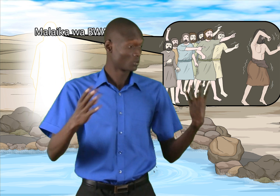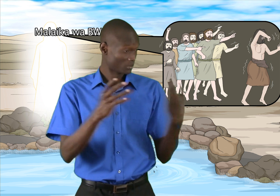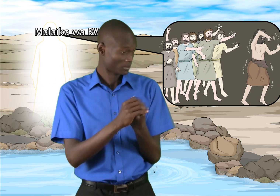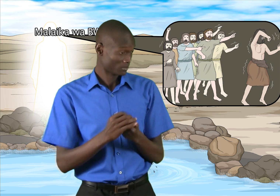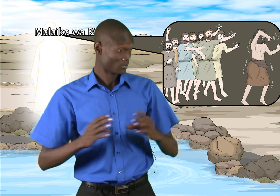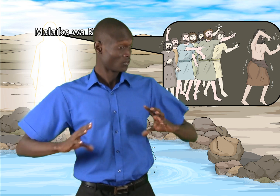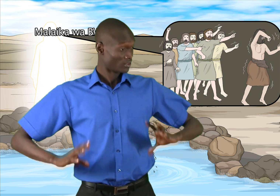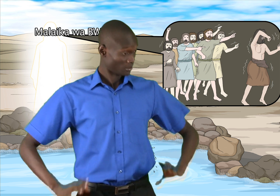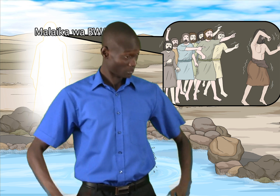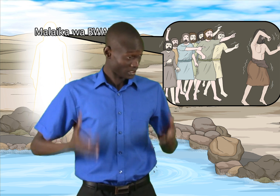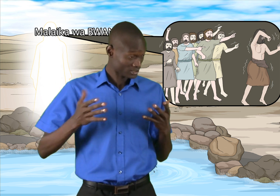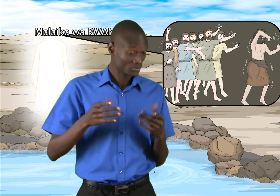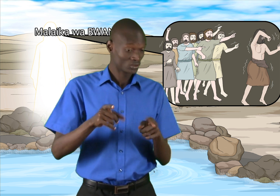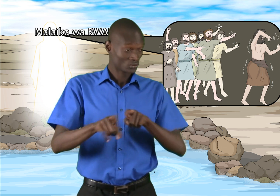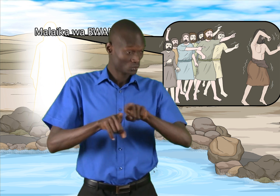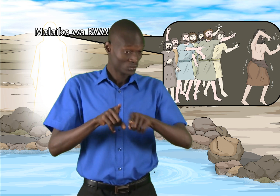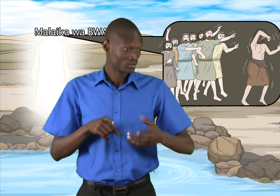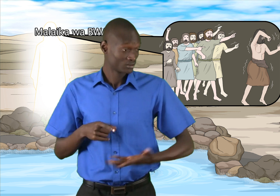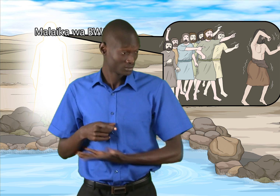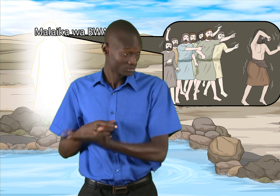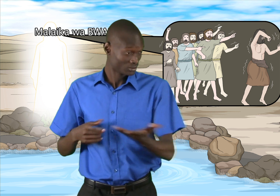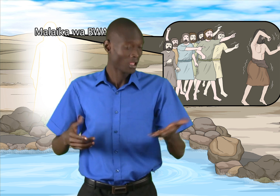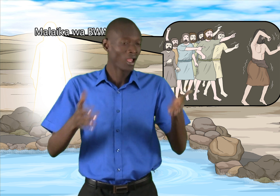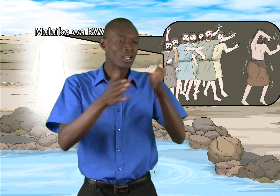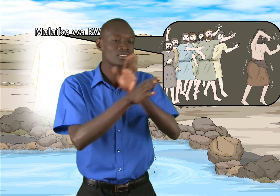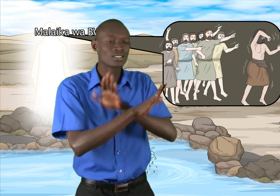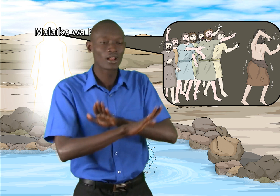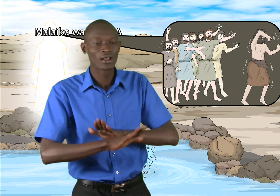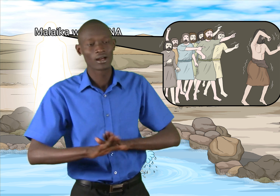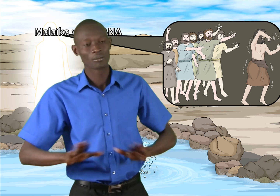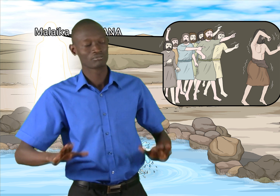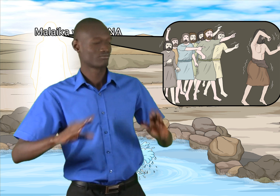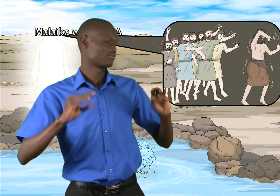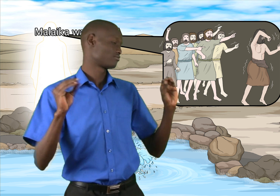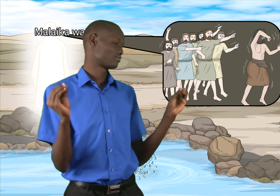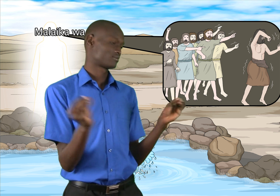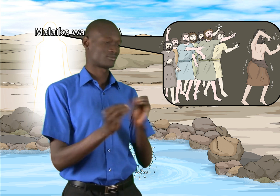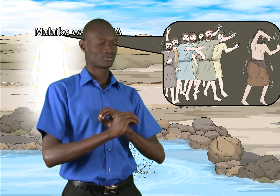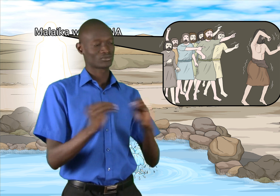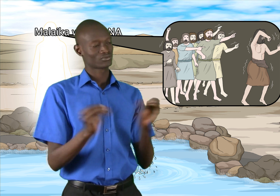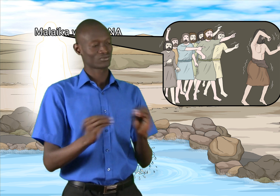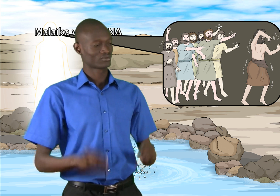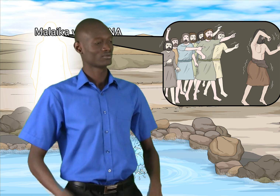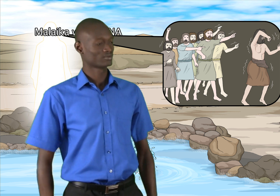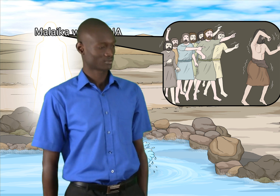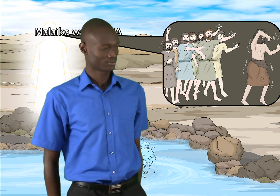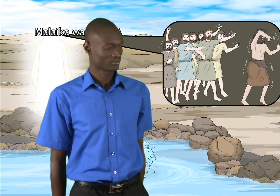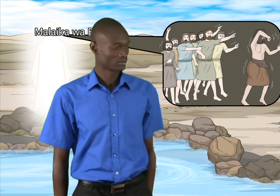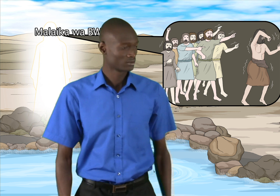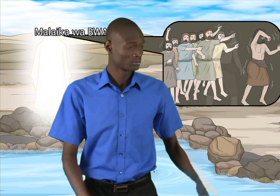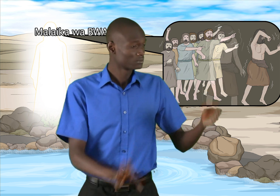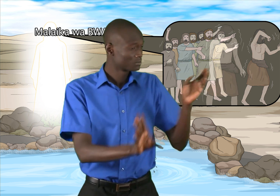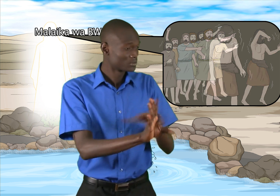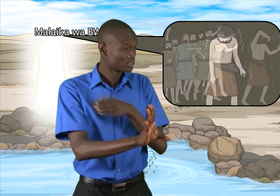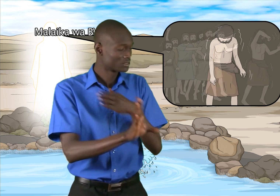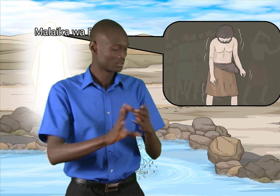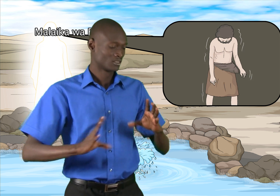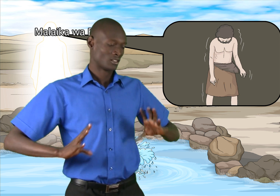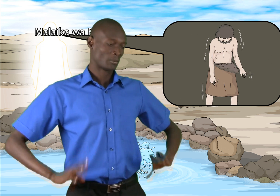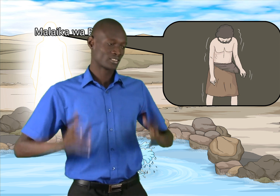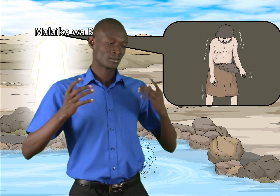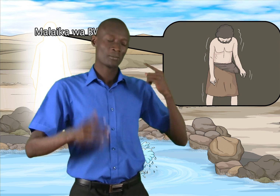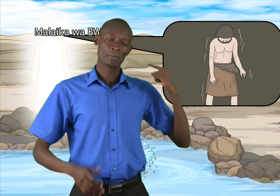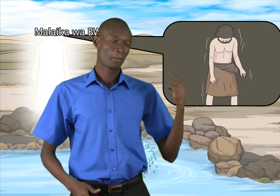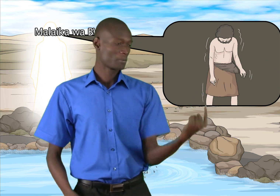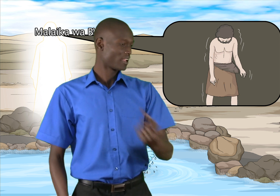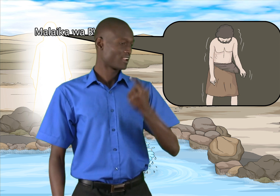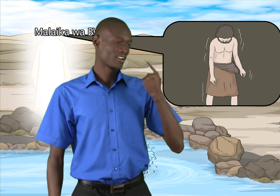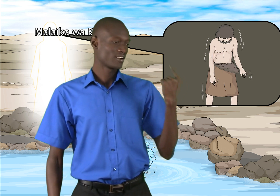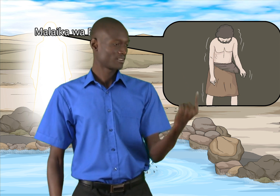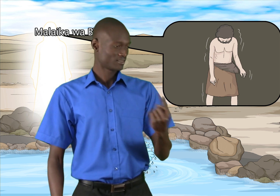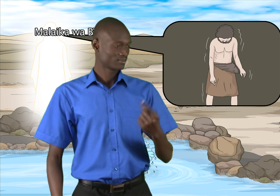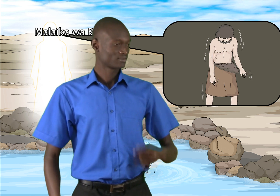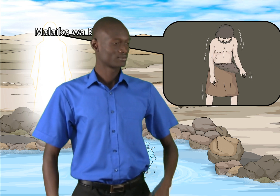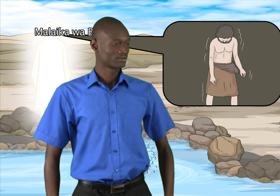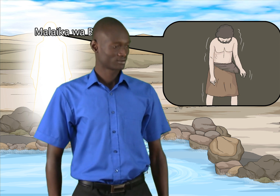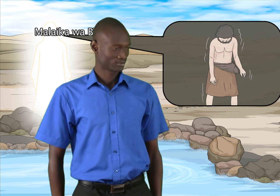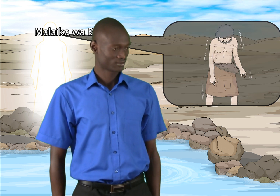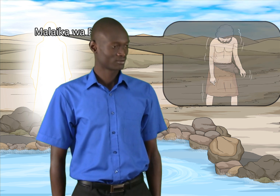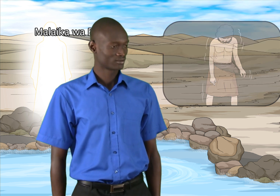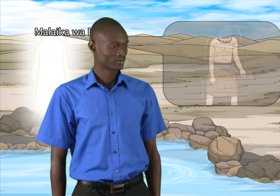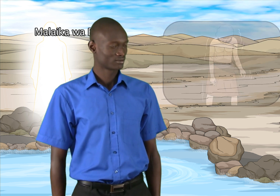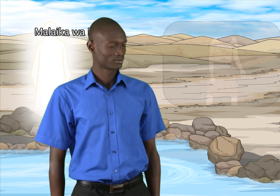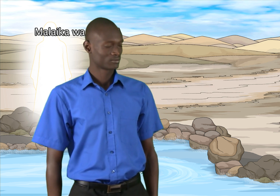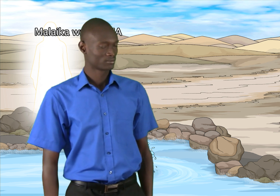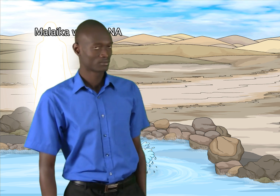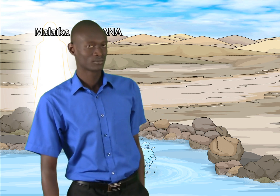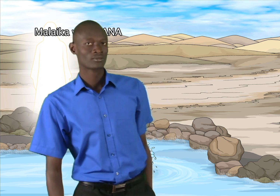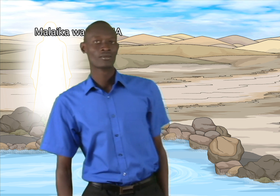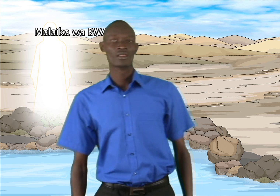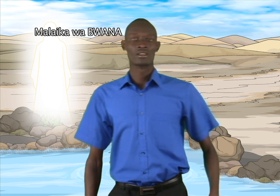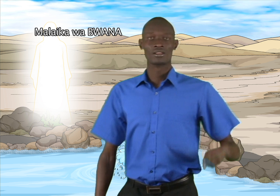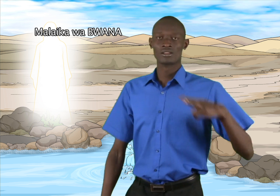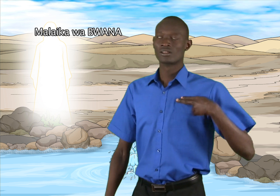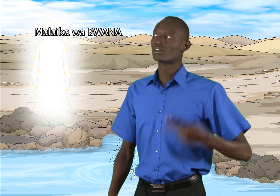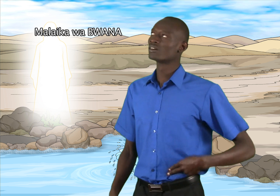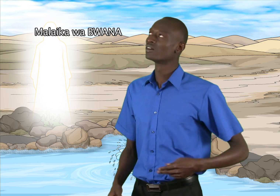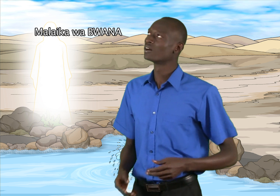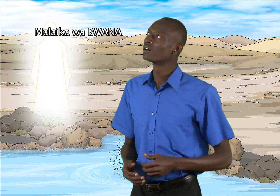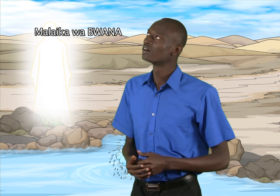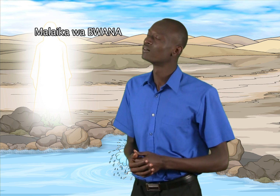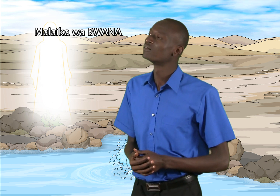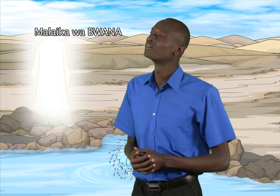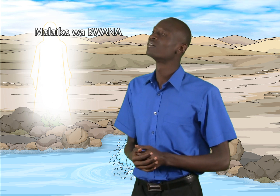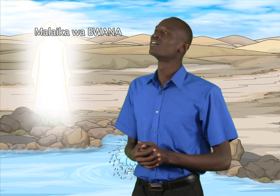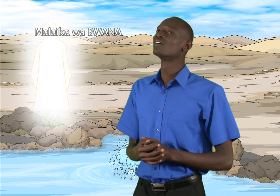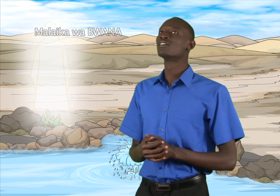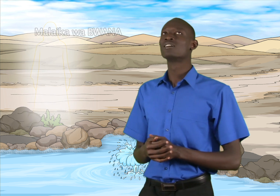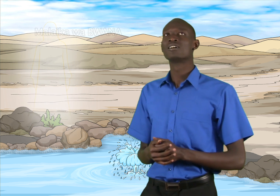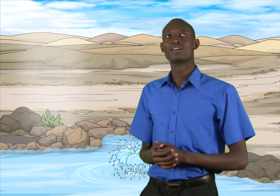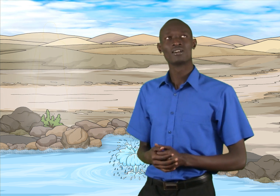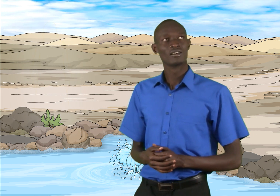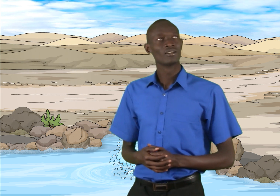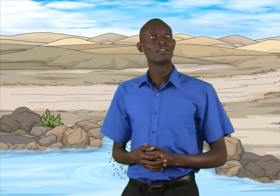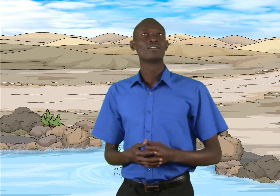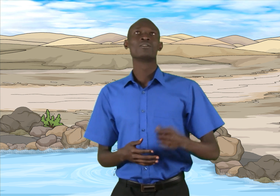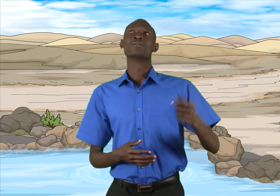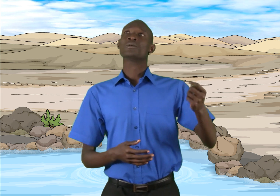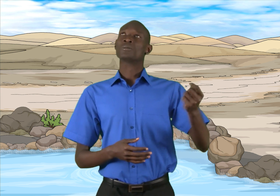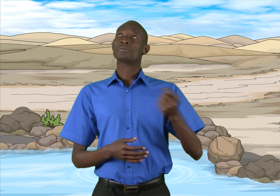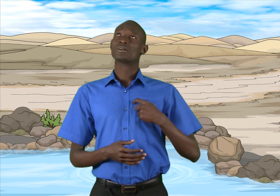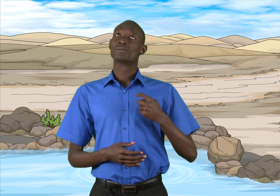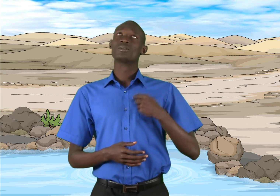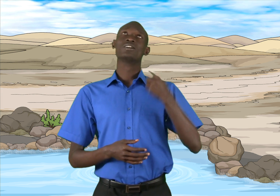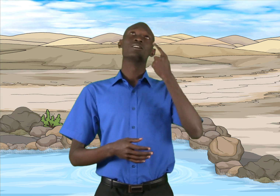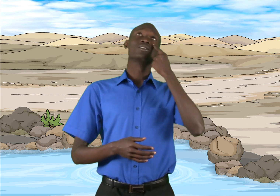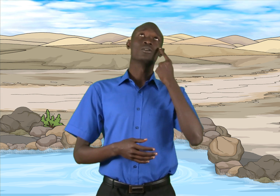he will live in hostility toward all his brothers.”